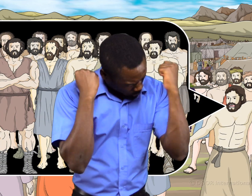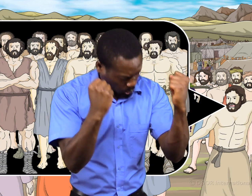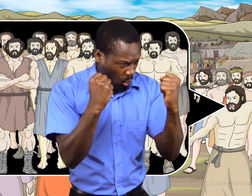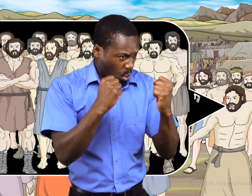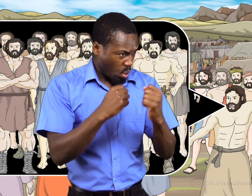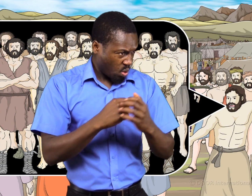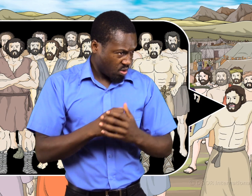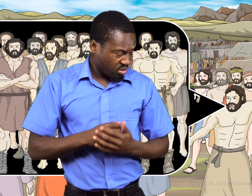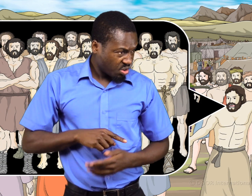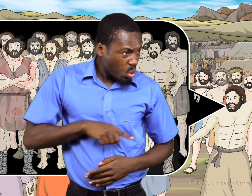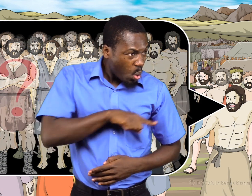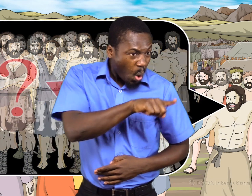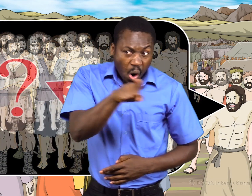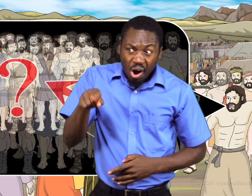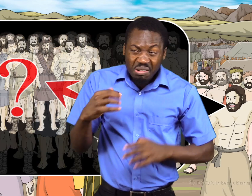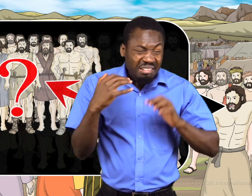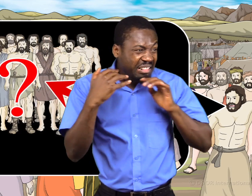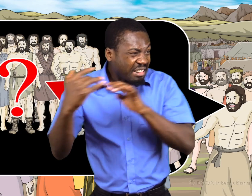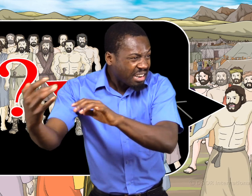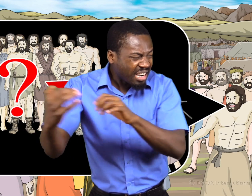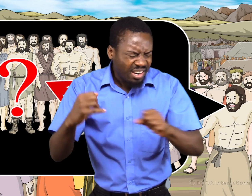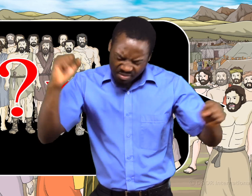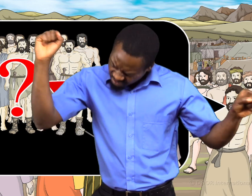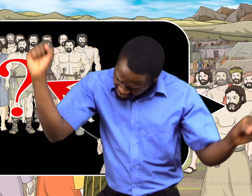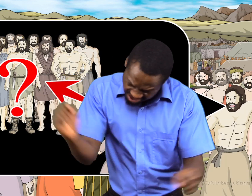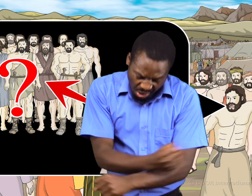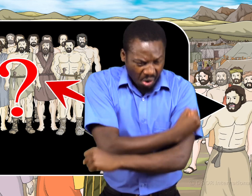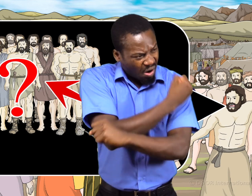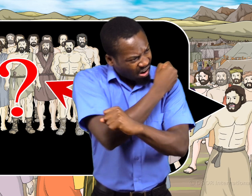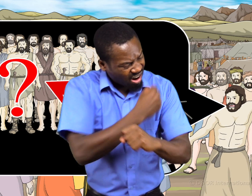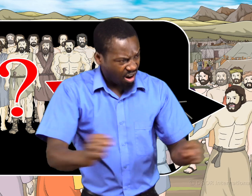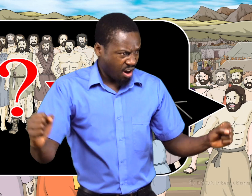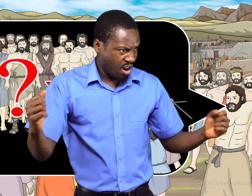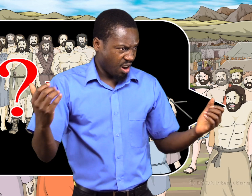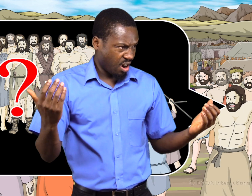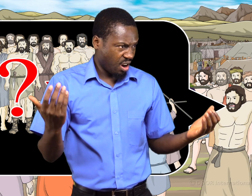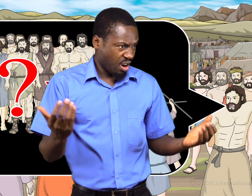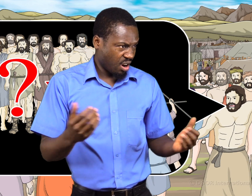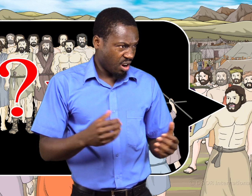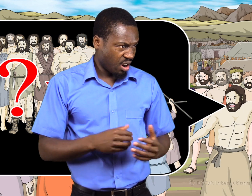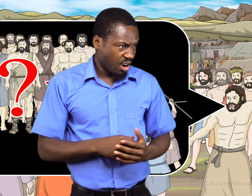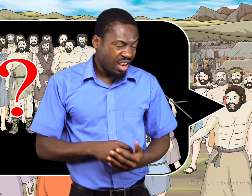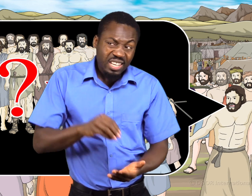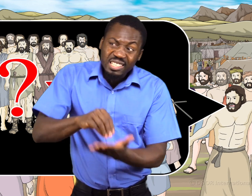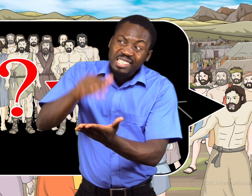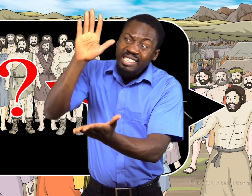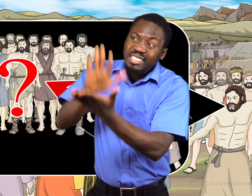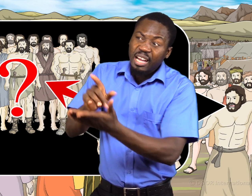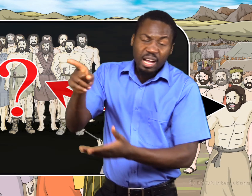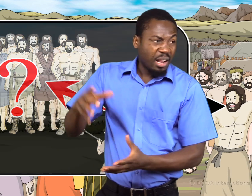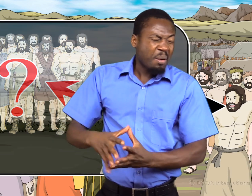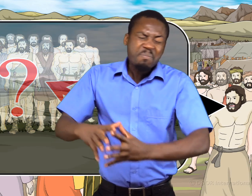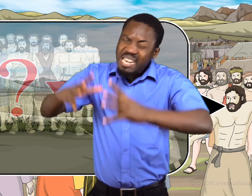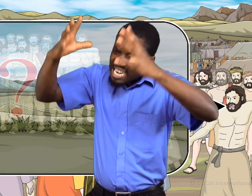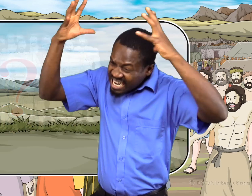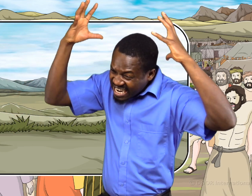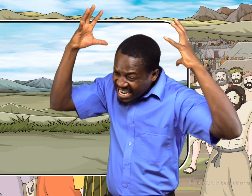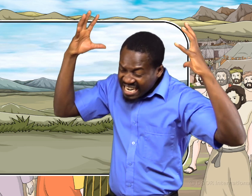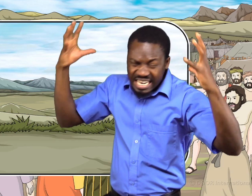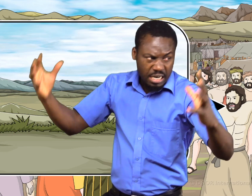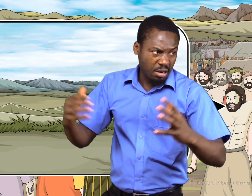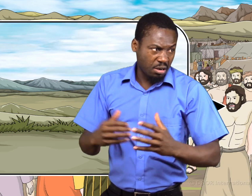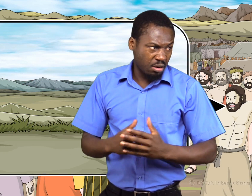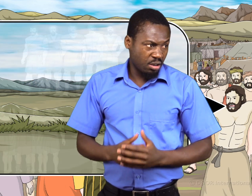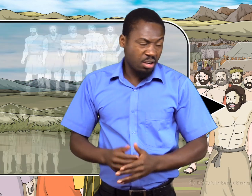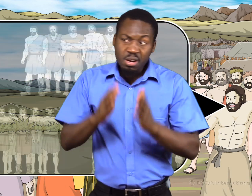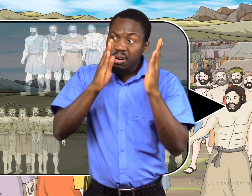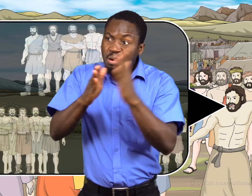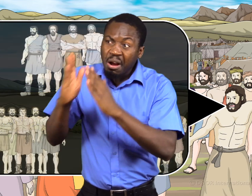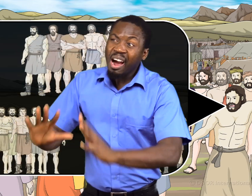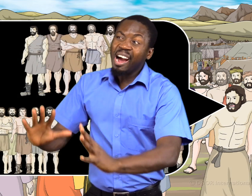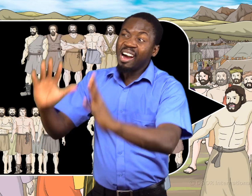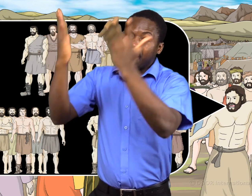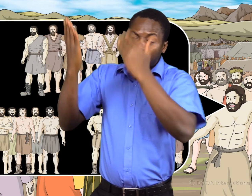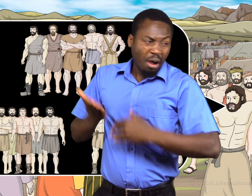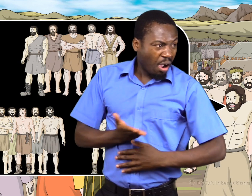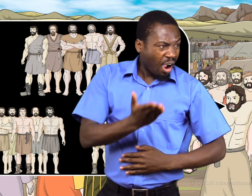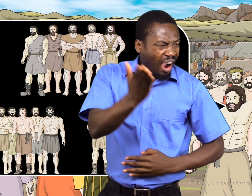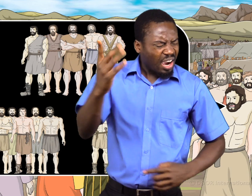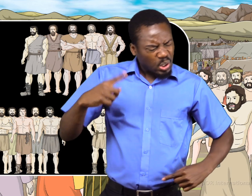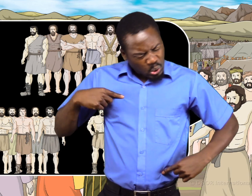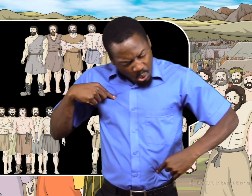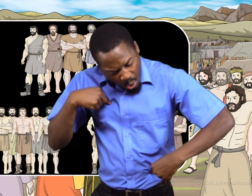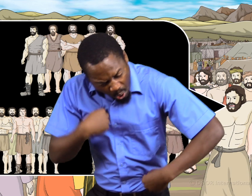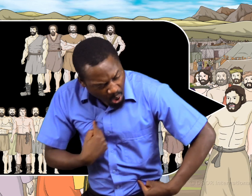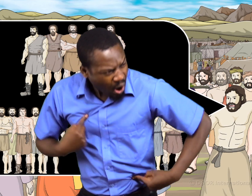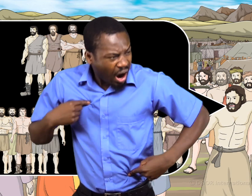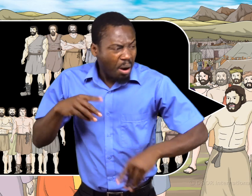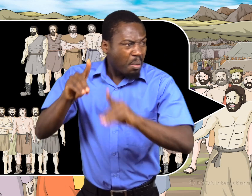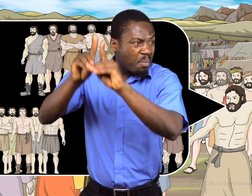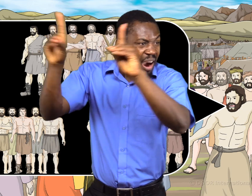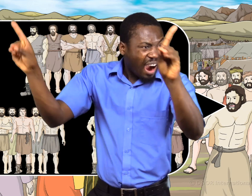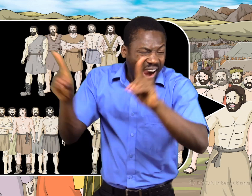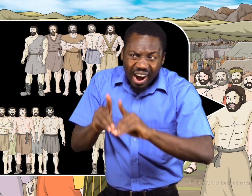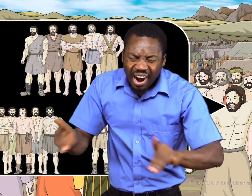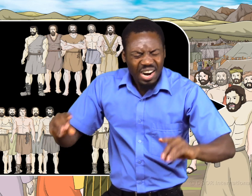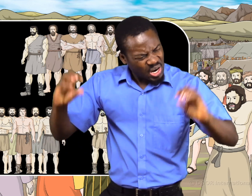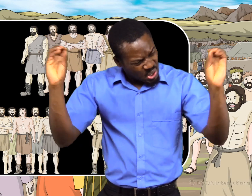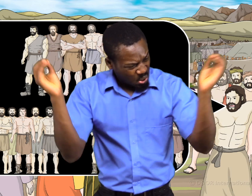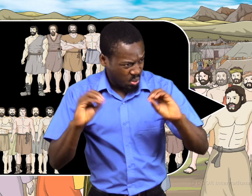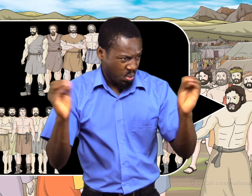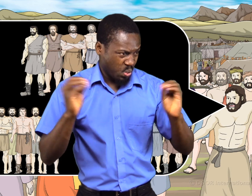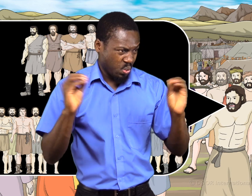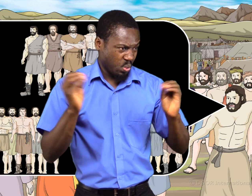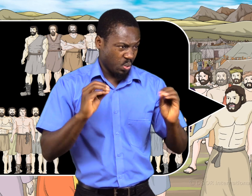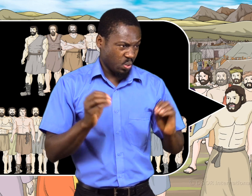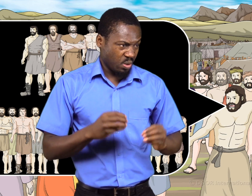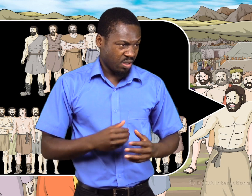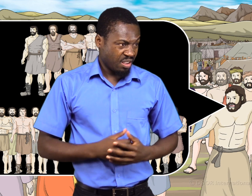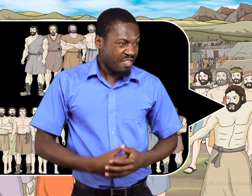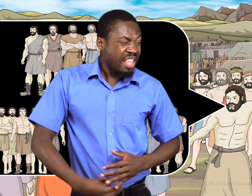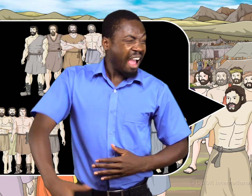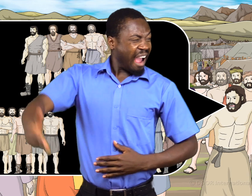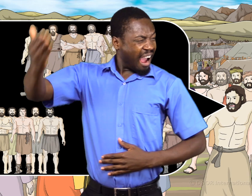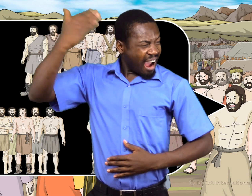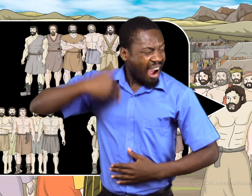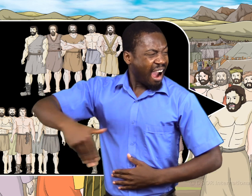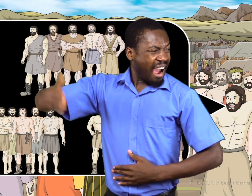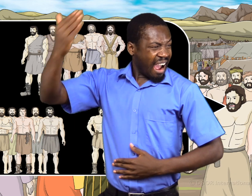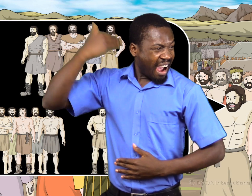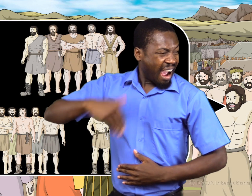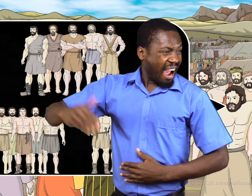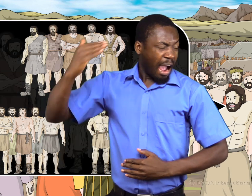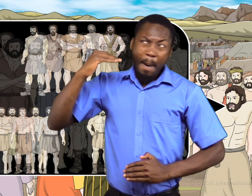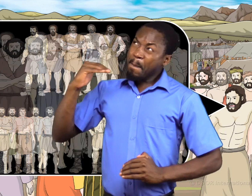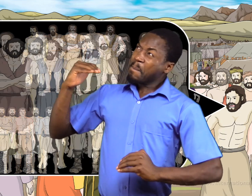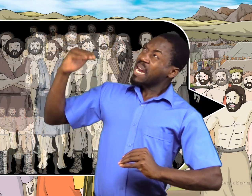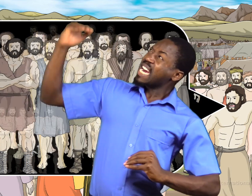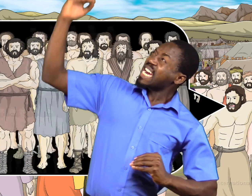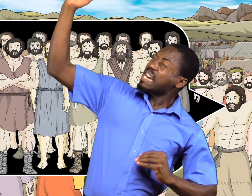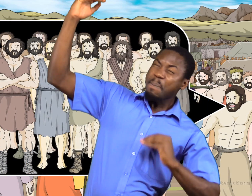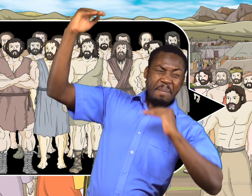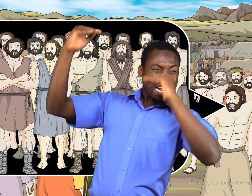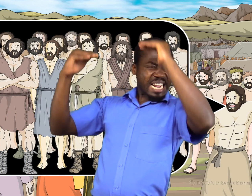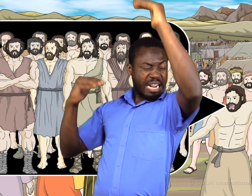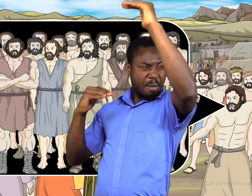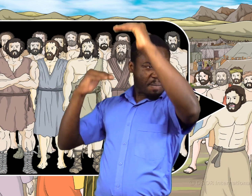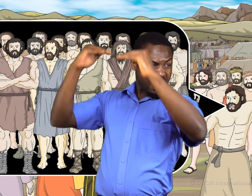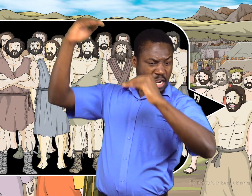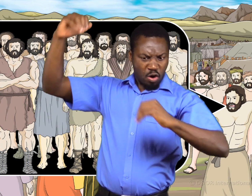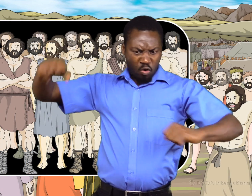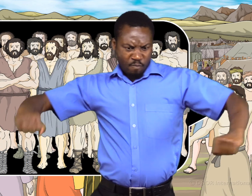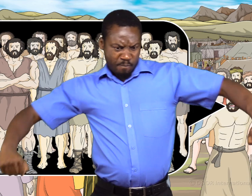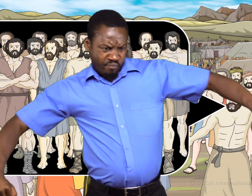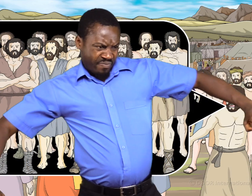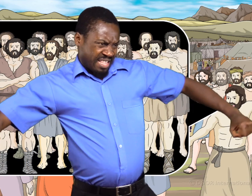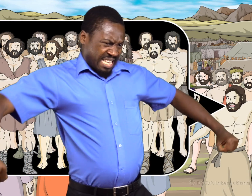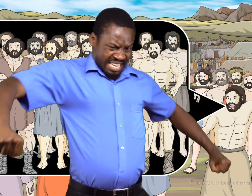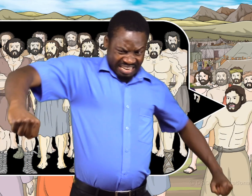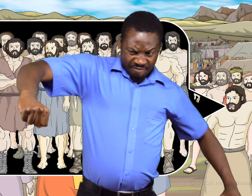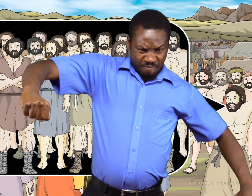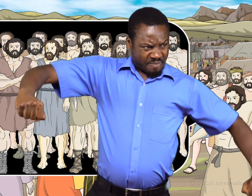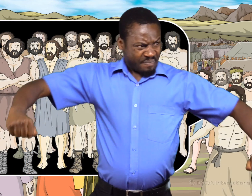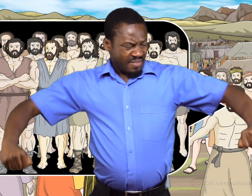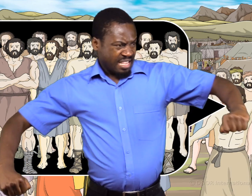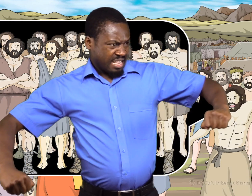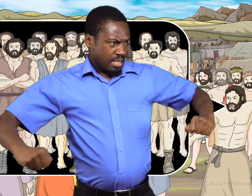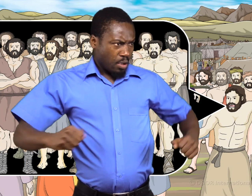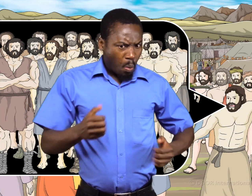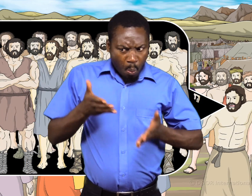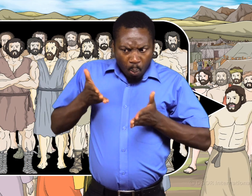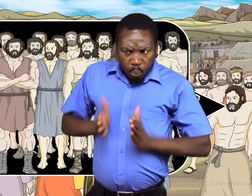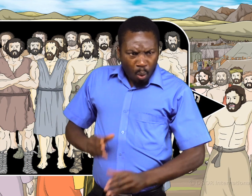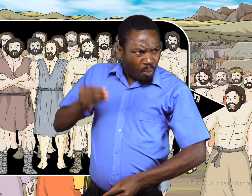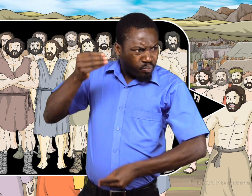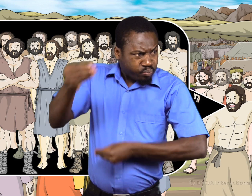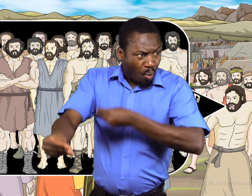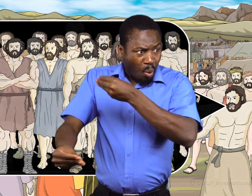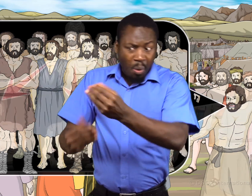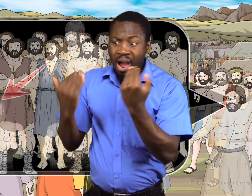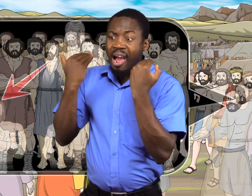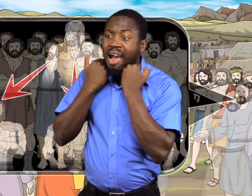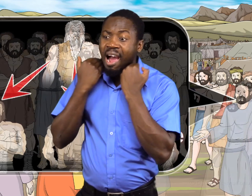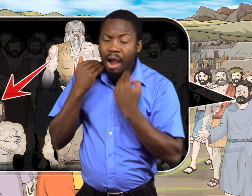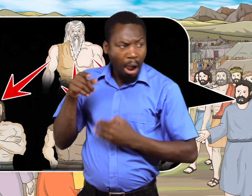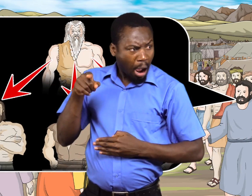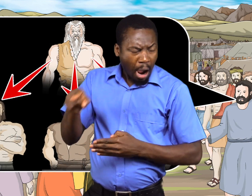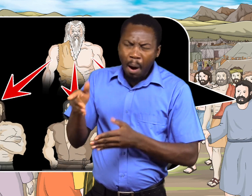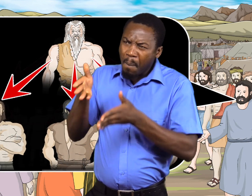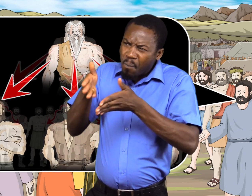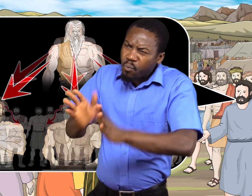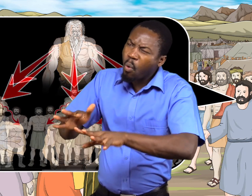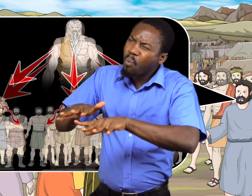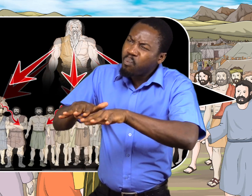So they gave the Israelites a bad report about the land that they had spied out: “The land we explored devours its inhabitants, and all the people we saw there are great in stature.